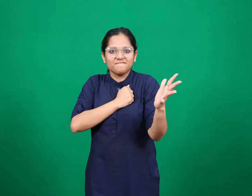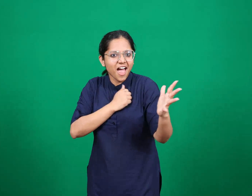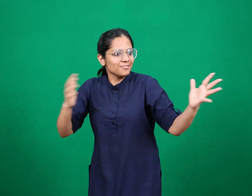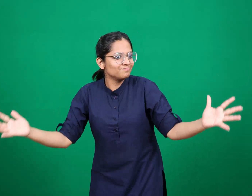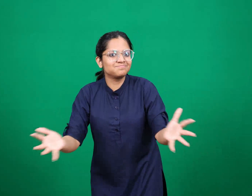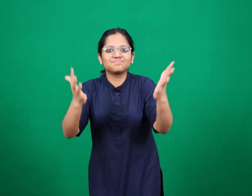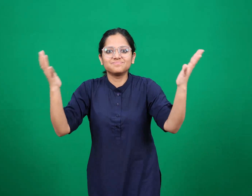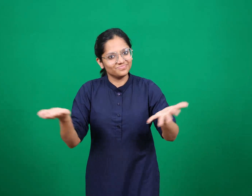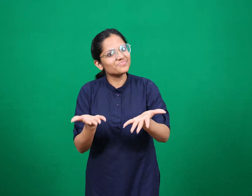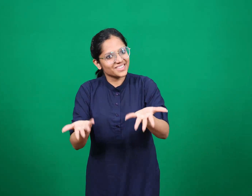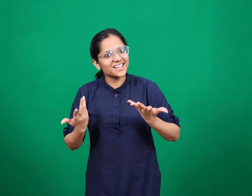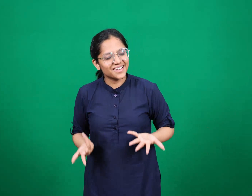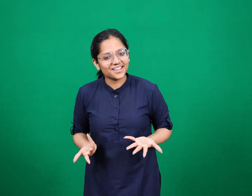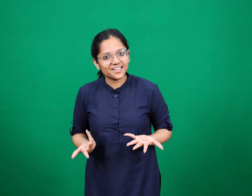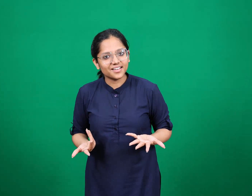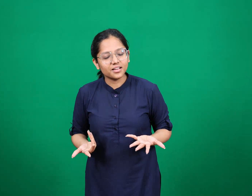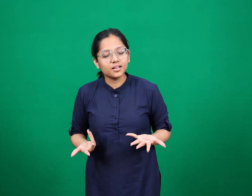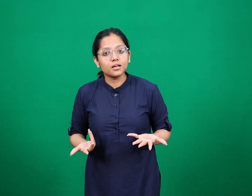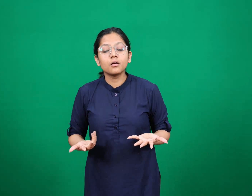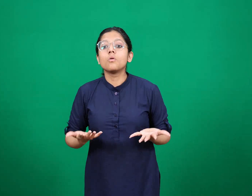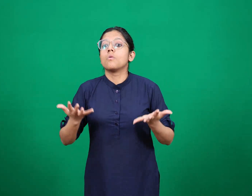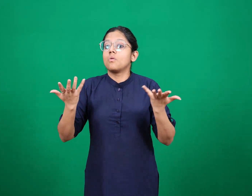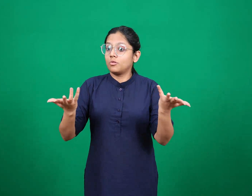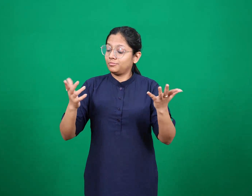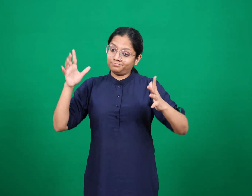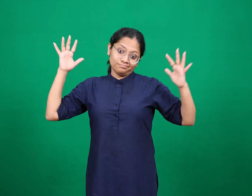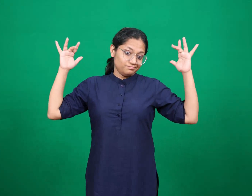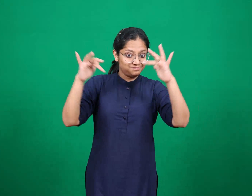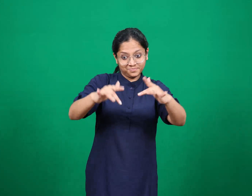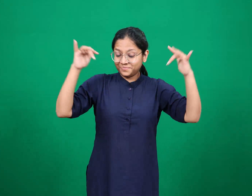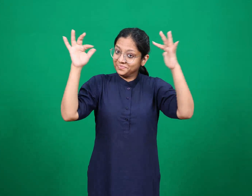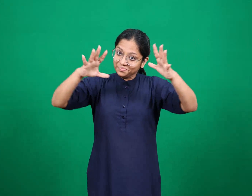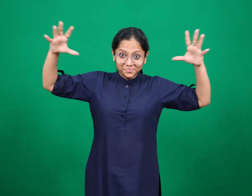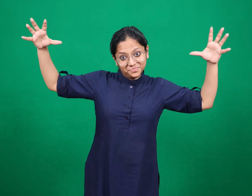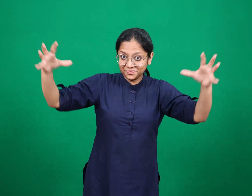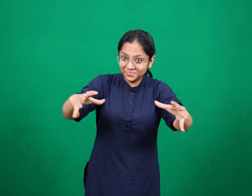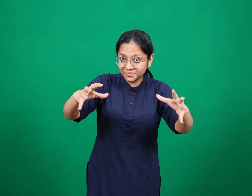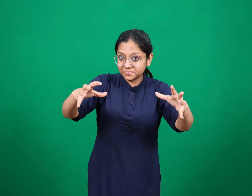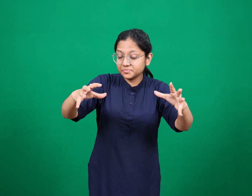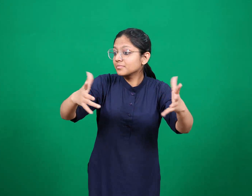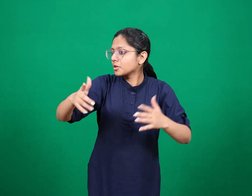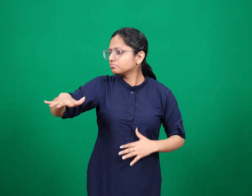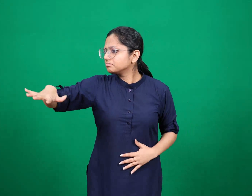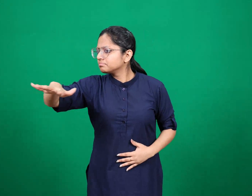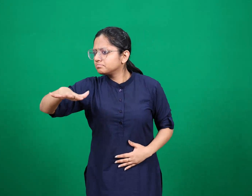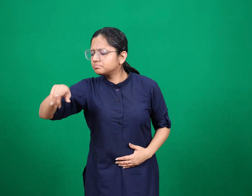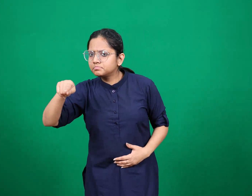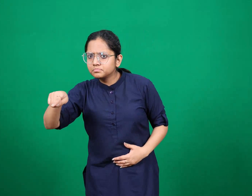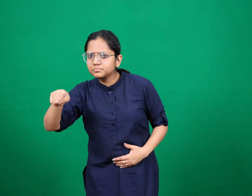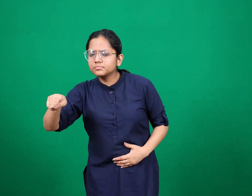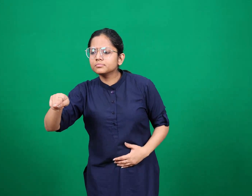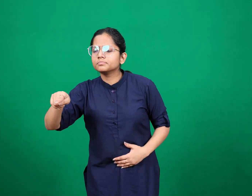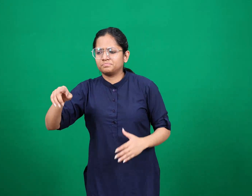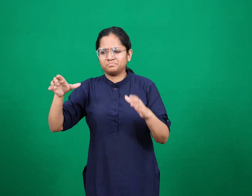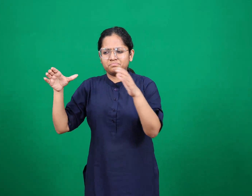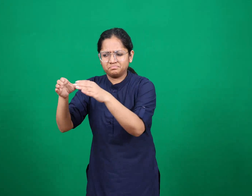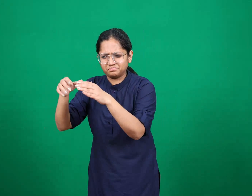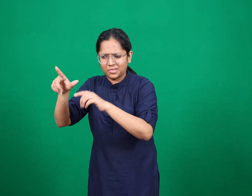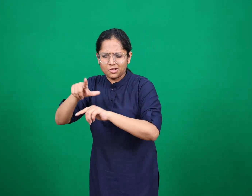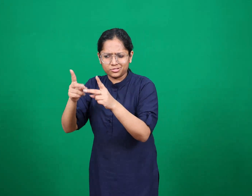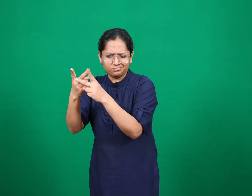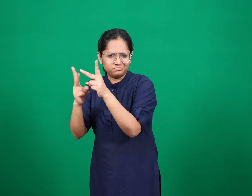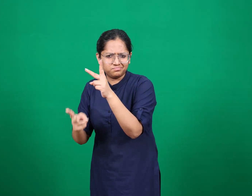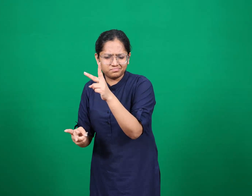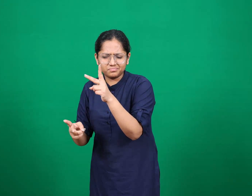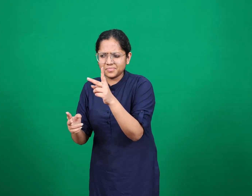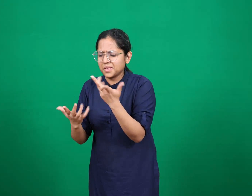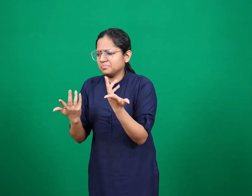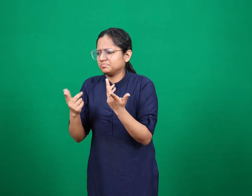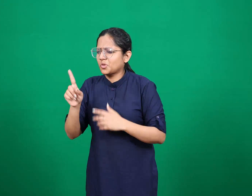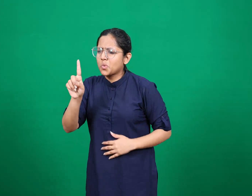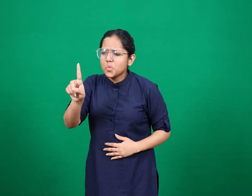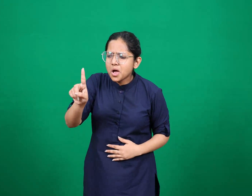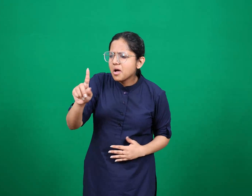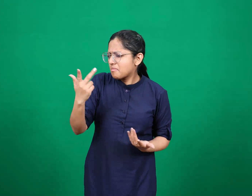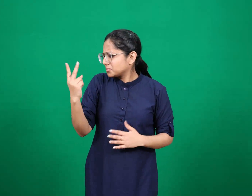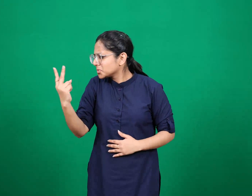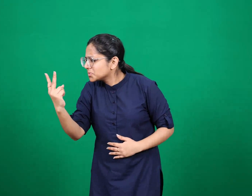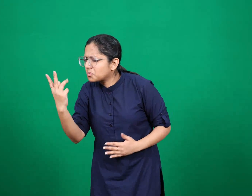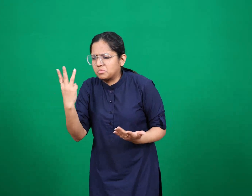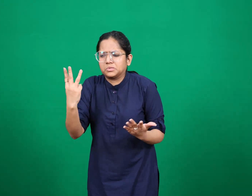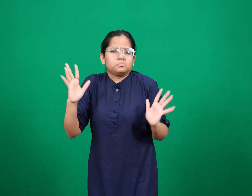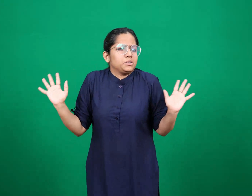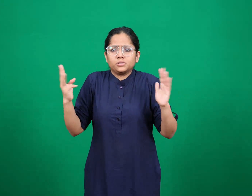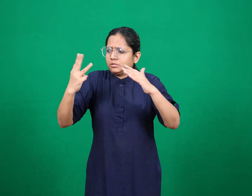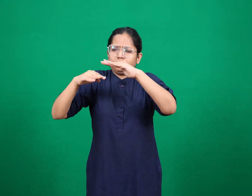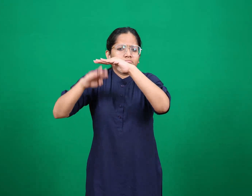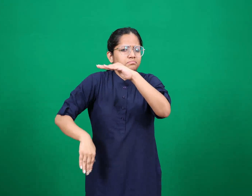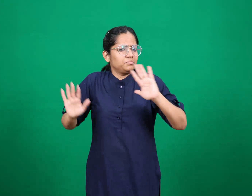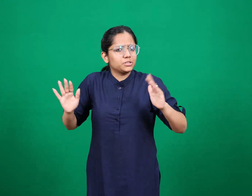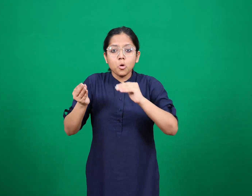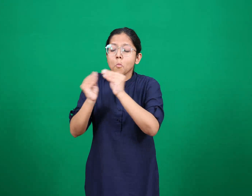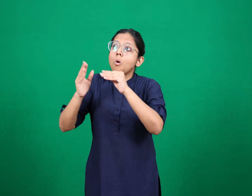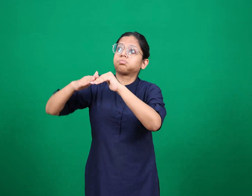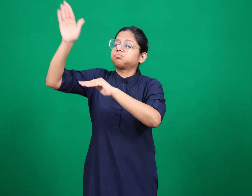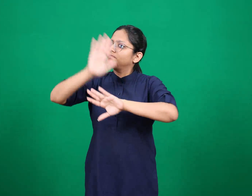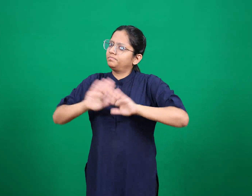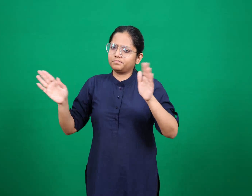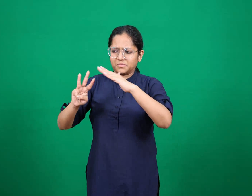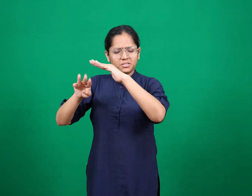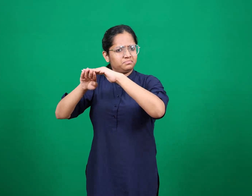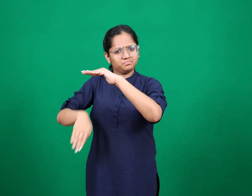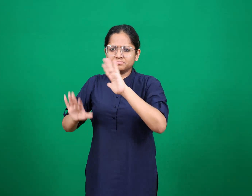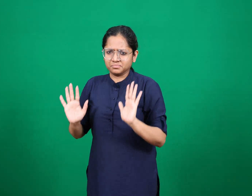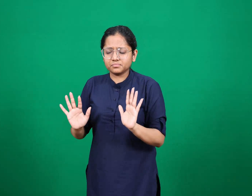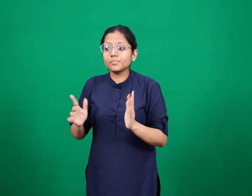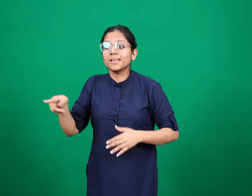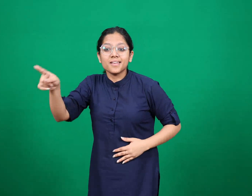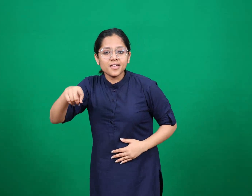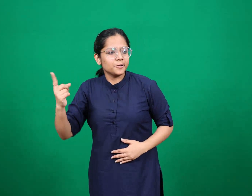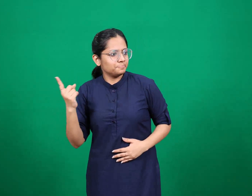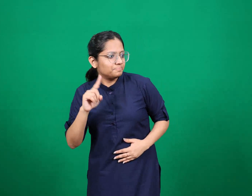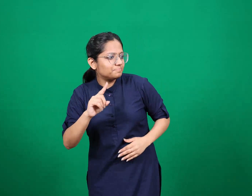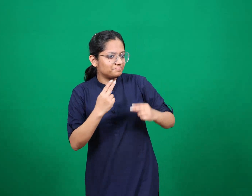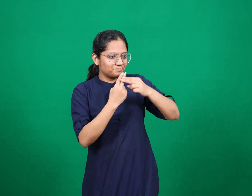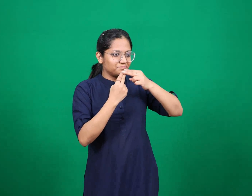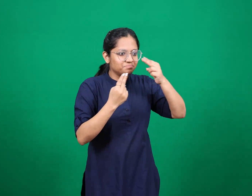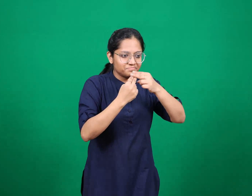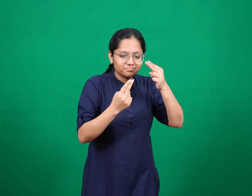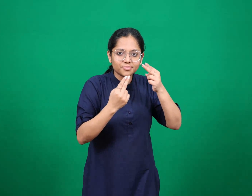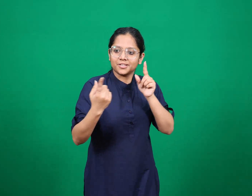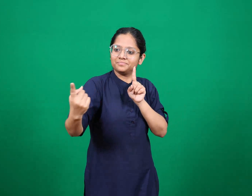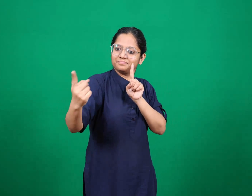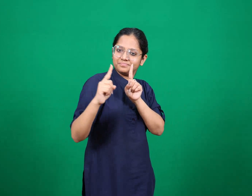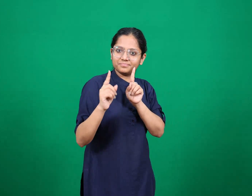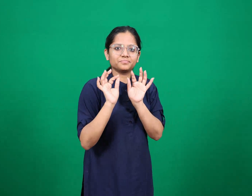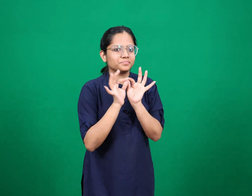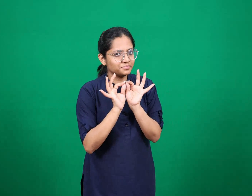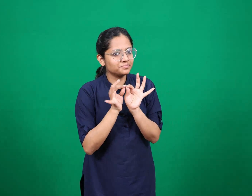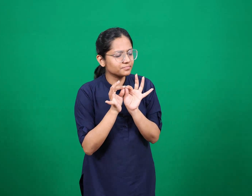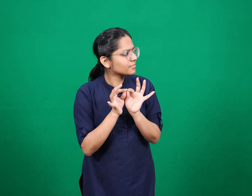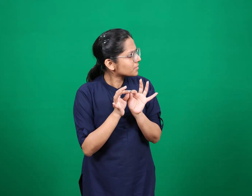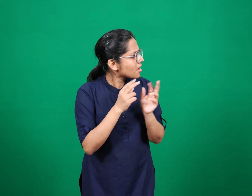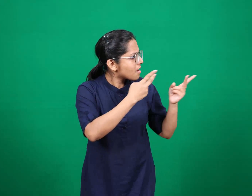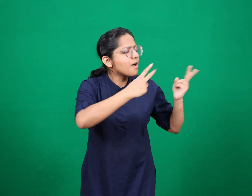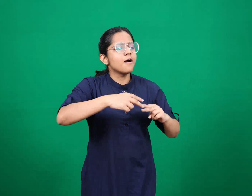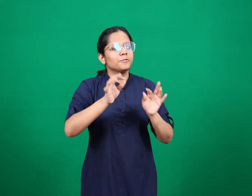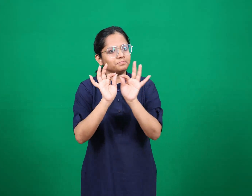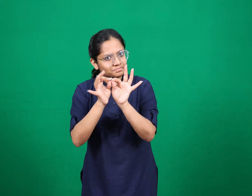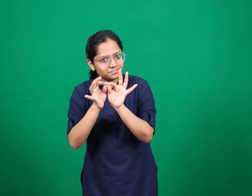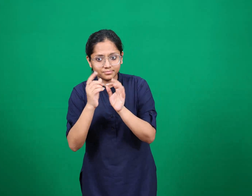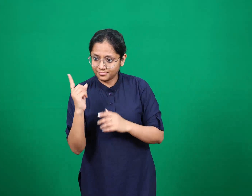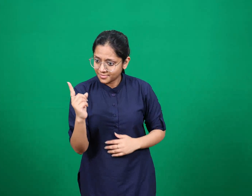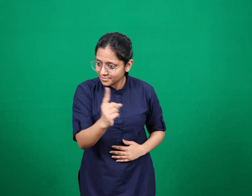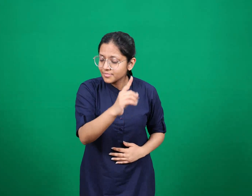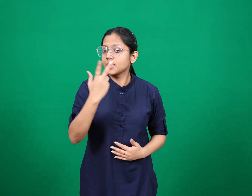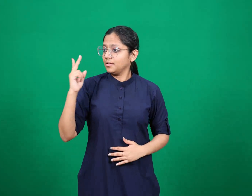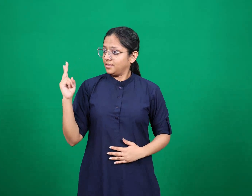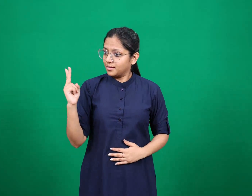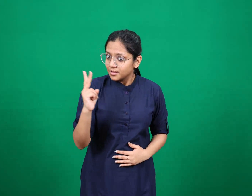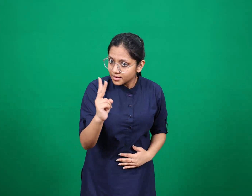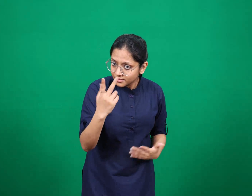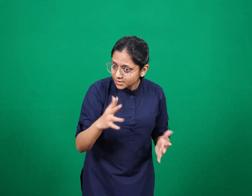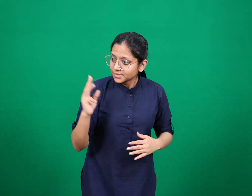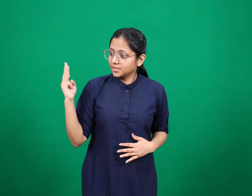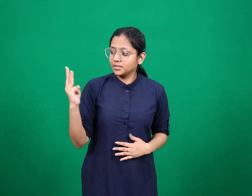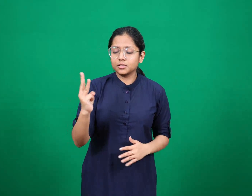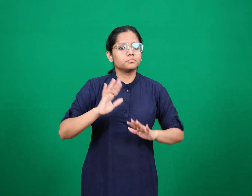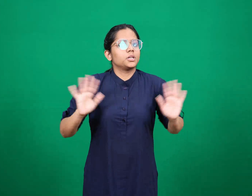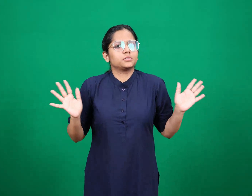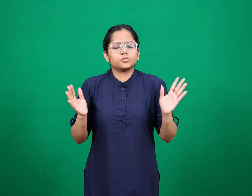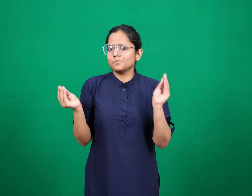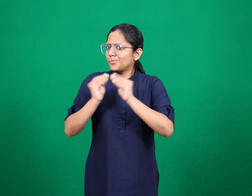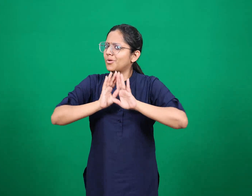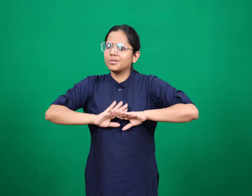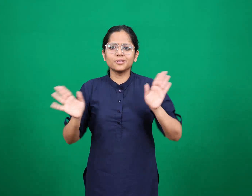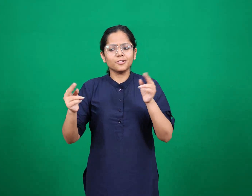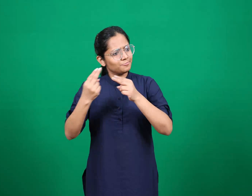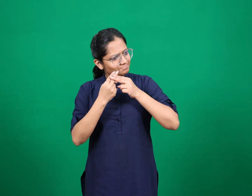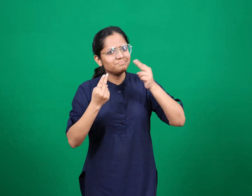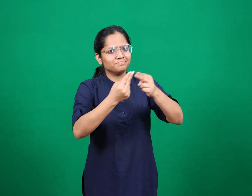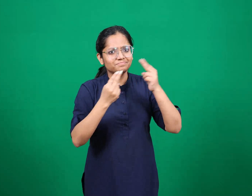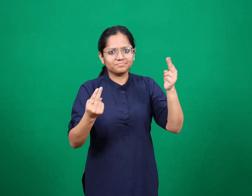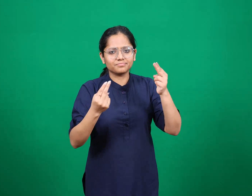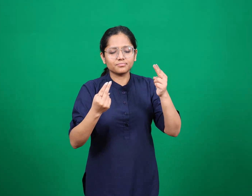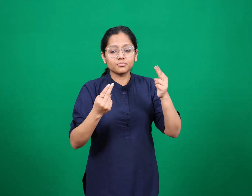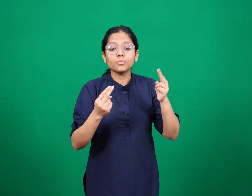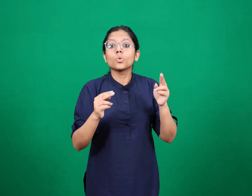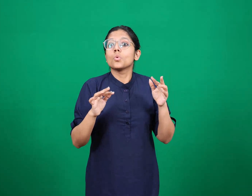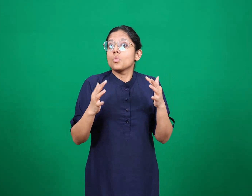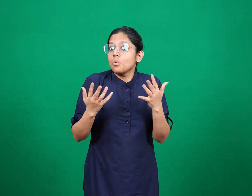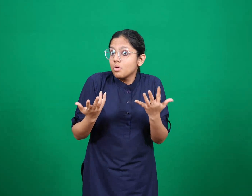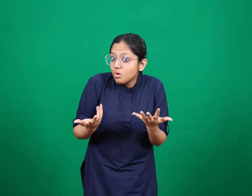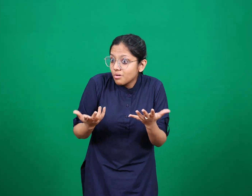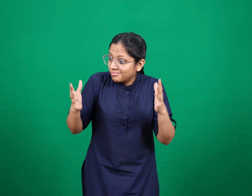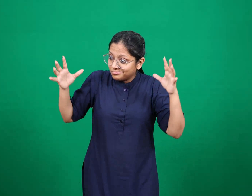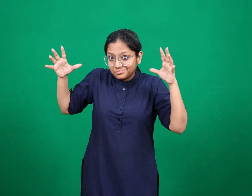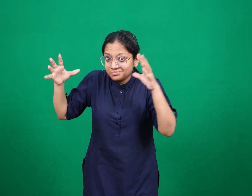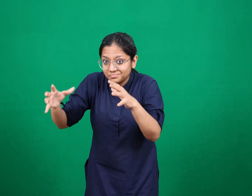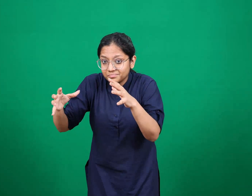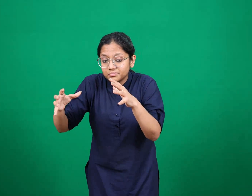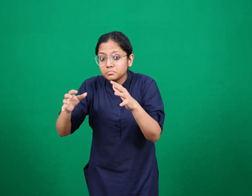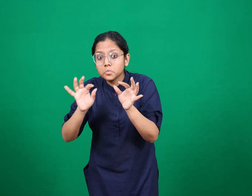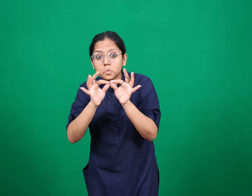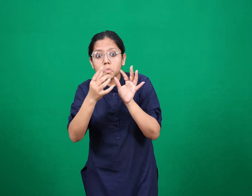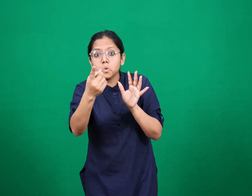If anyone speaks in a tongue, two, or at most three, should speak in turn, and someone must interpret.